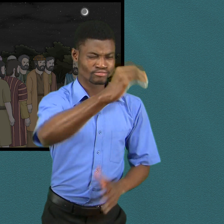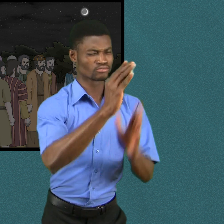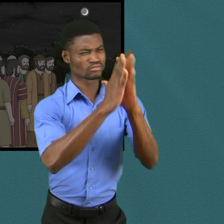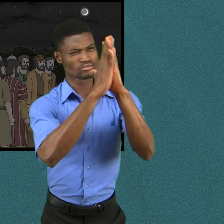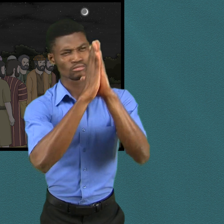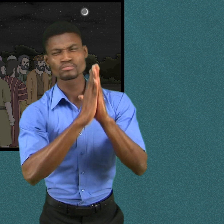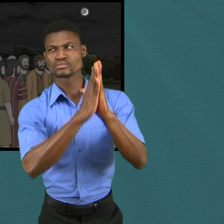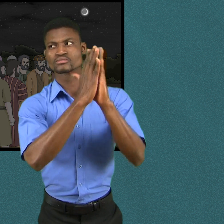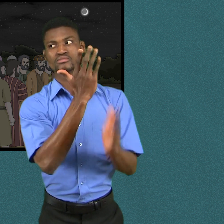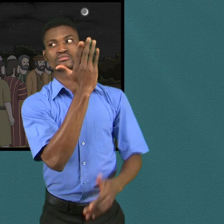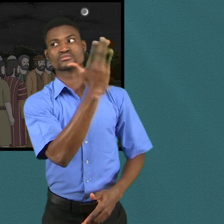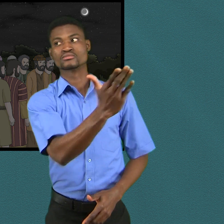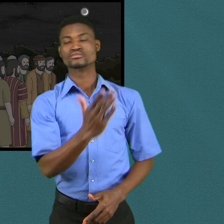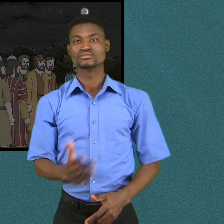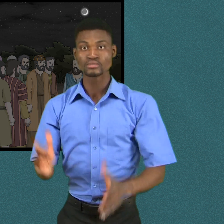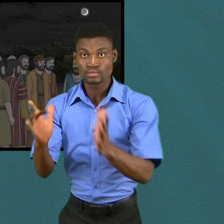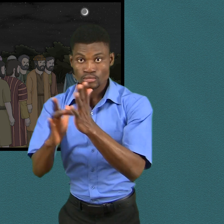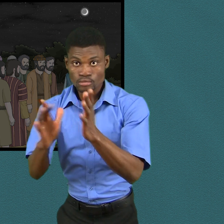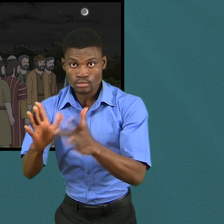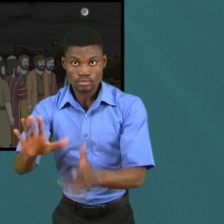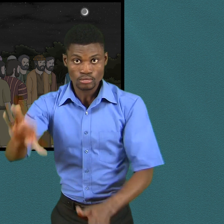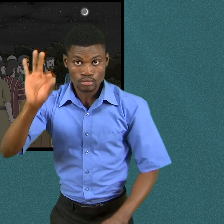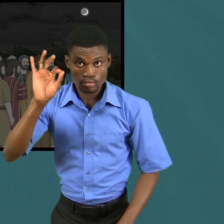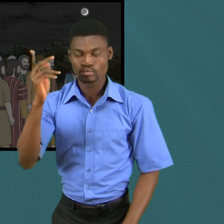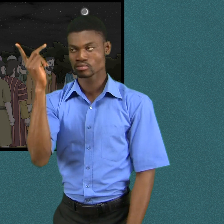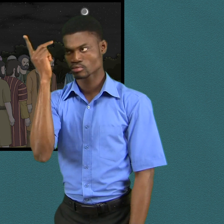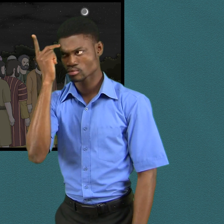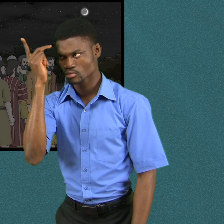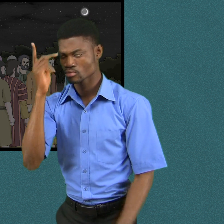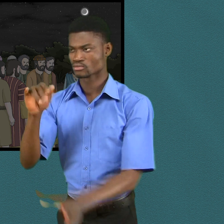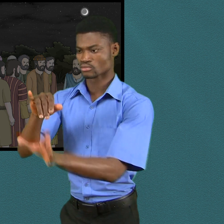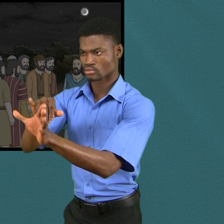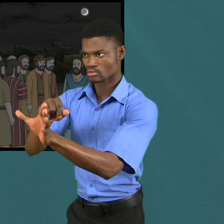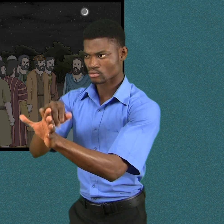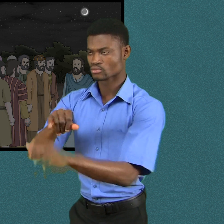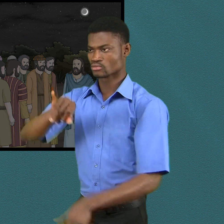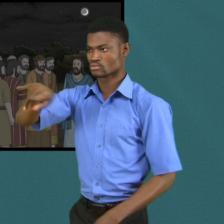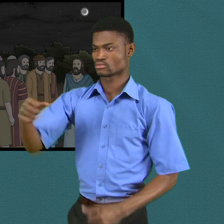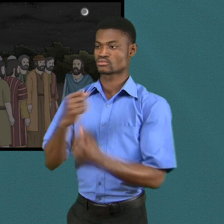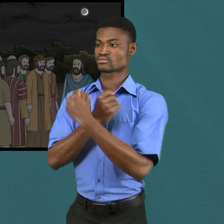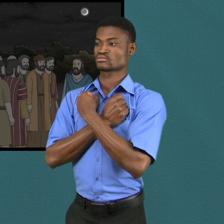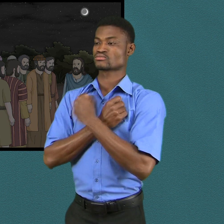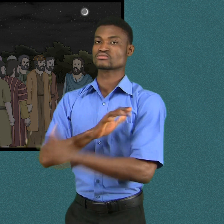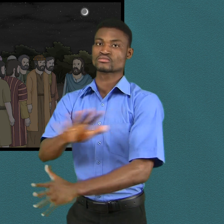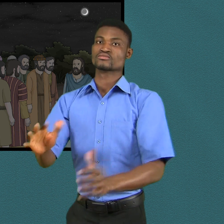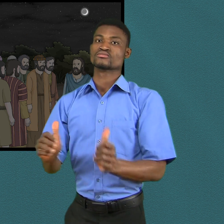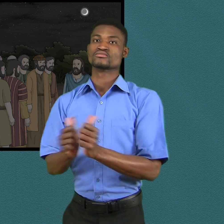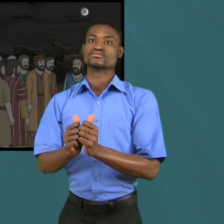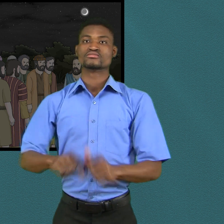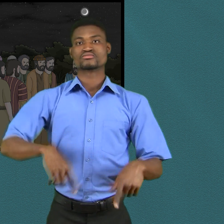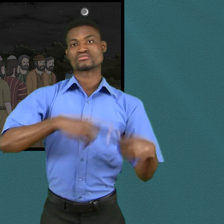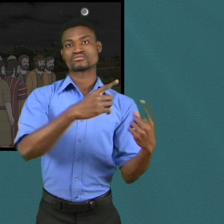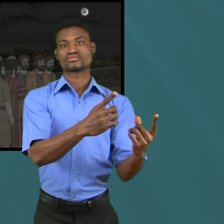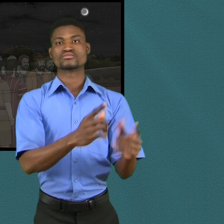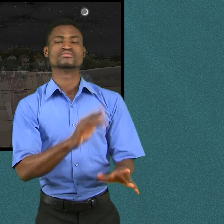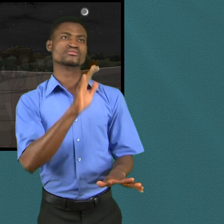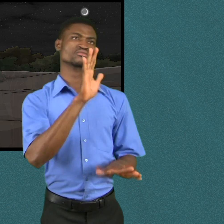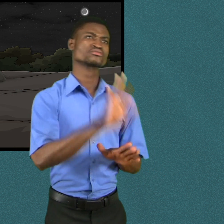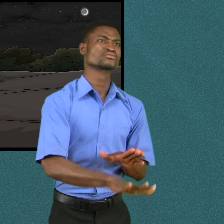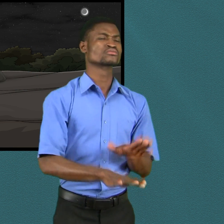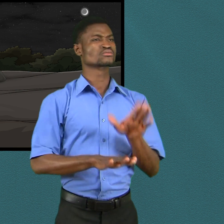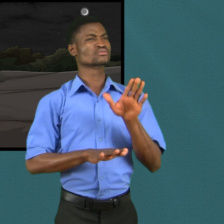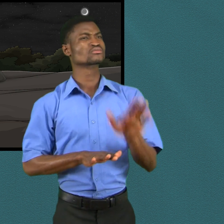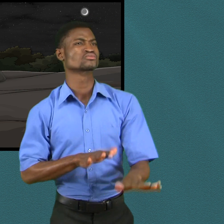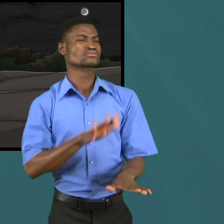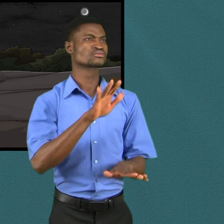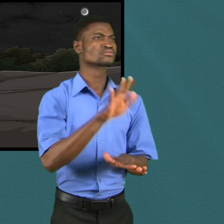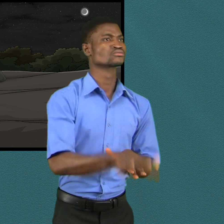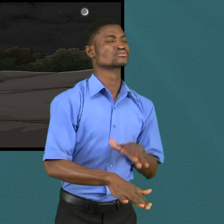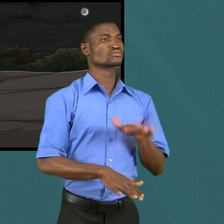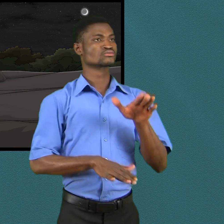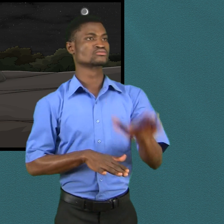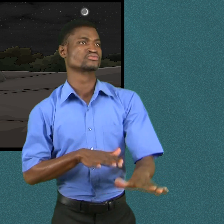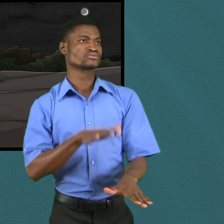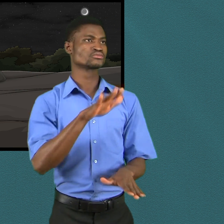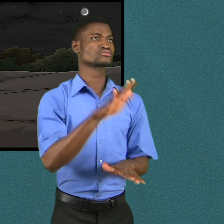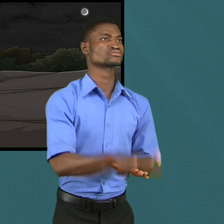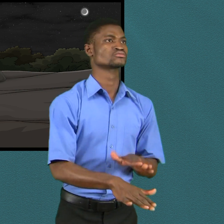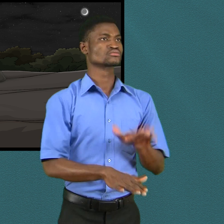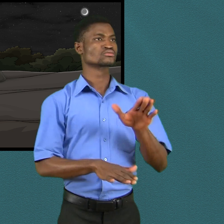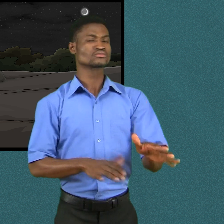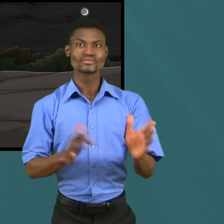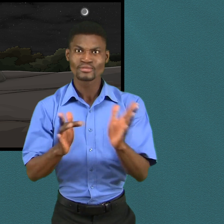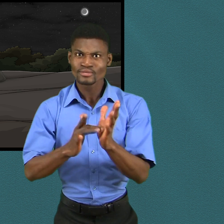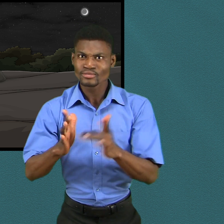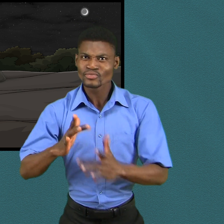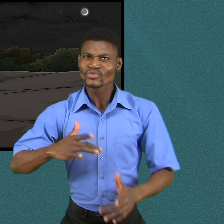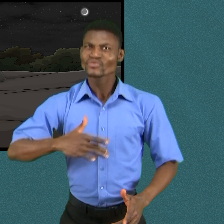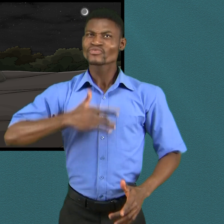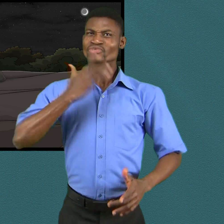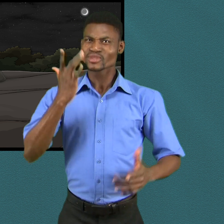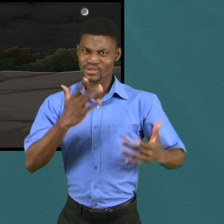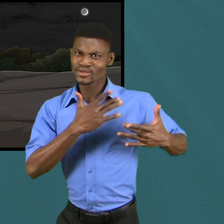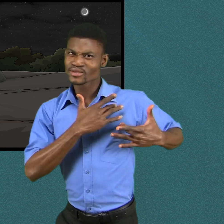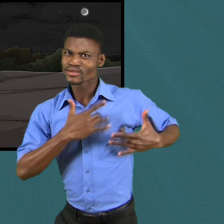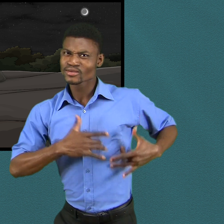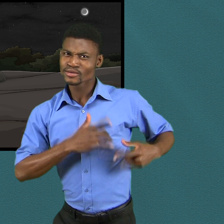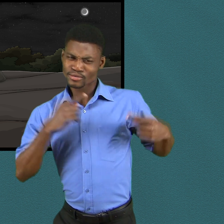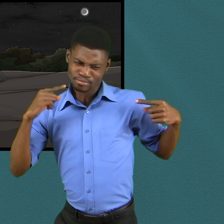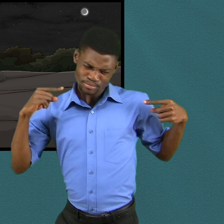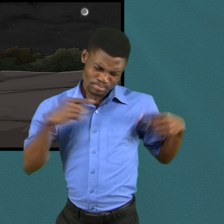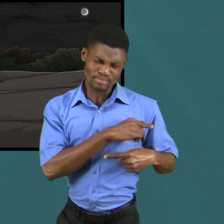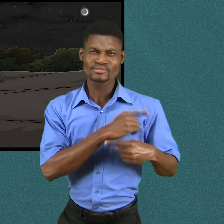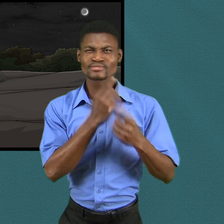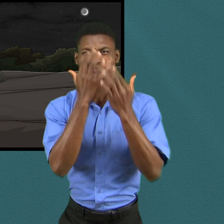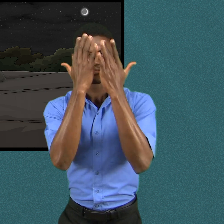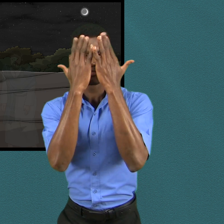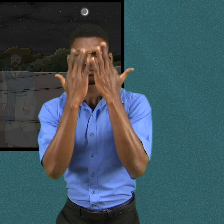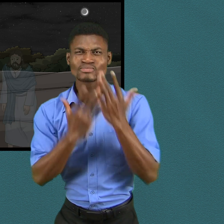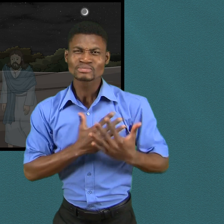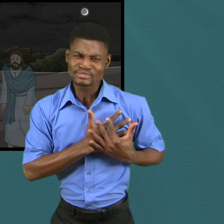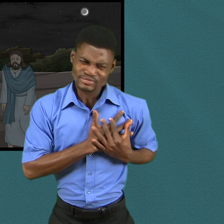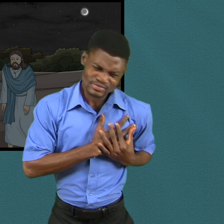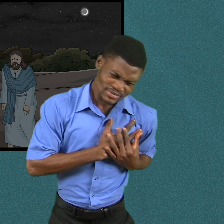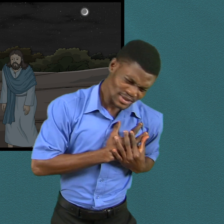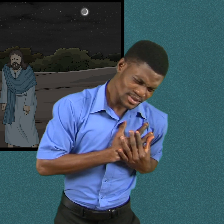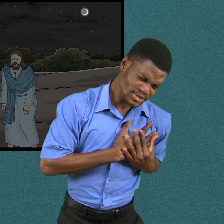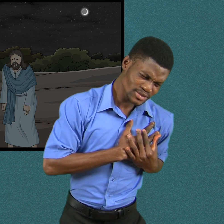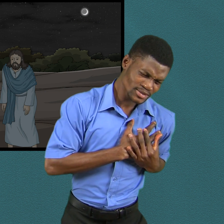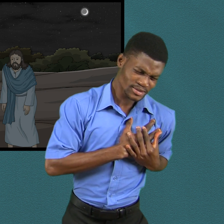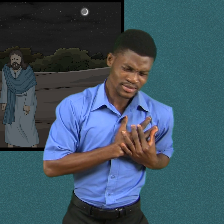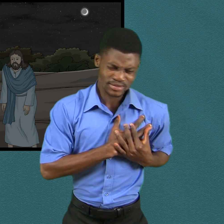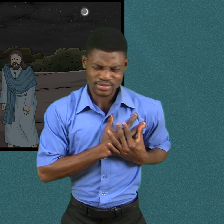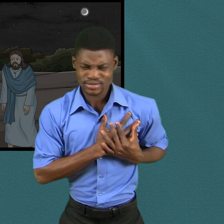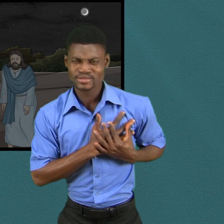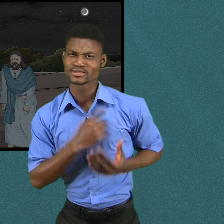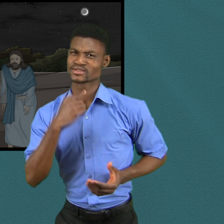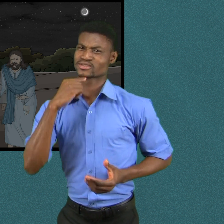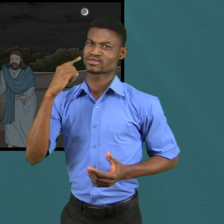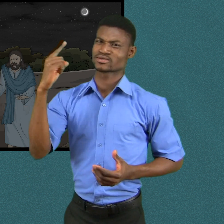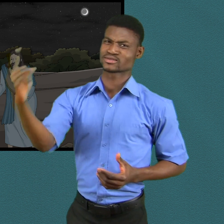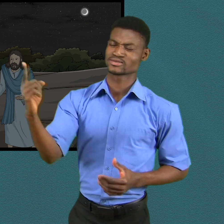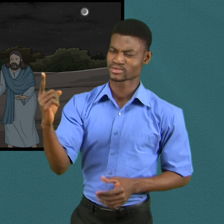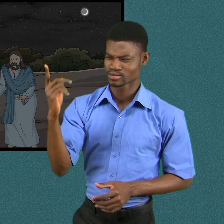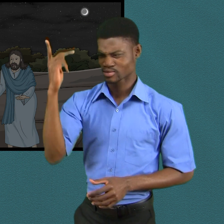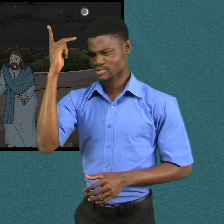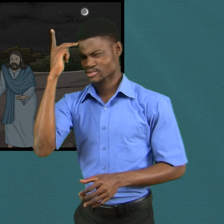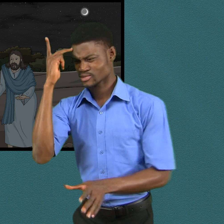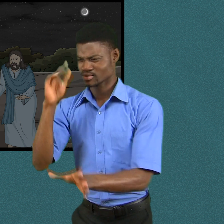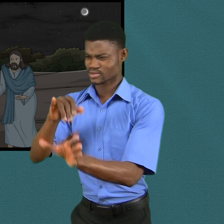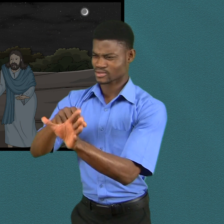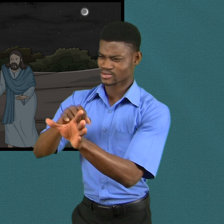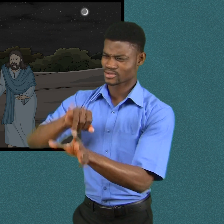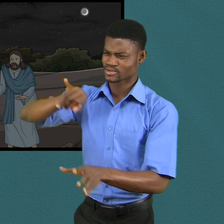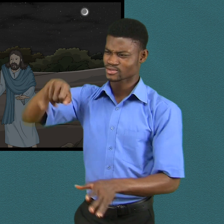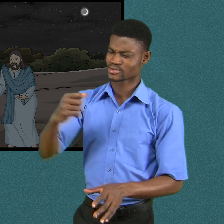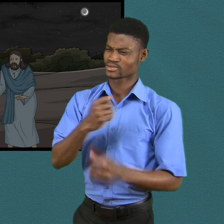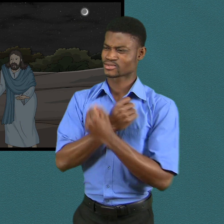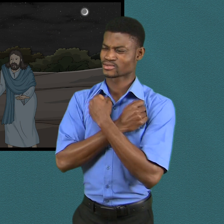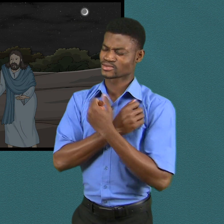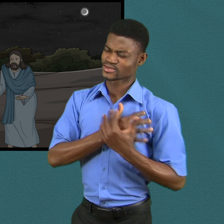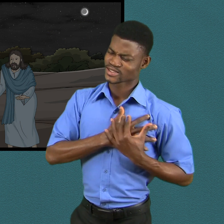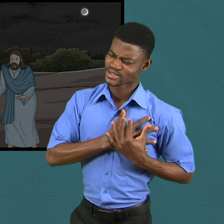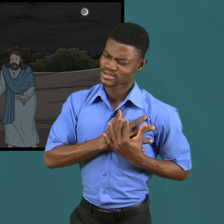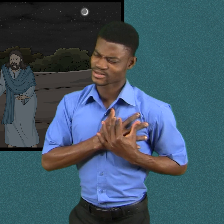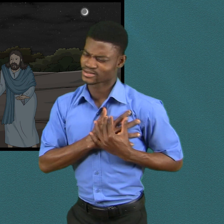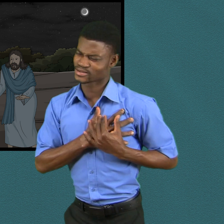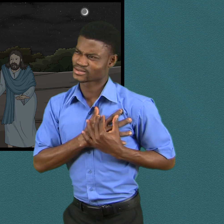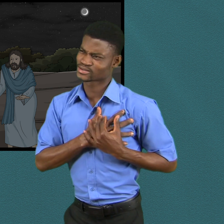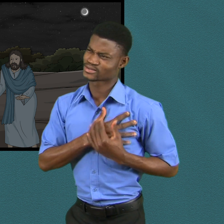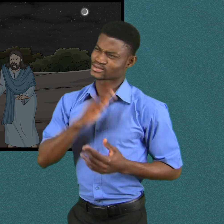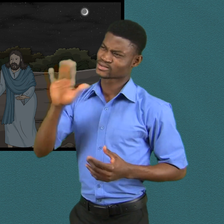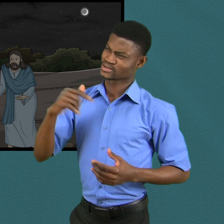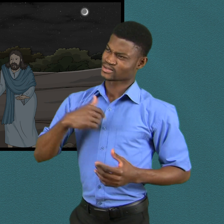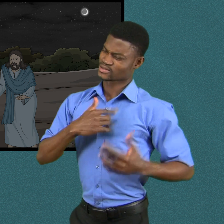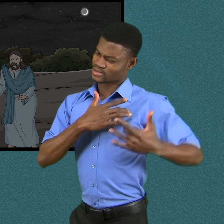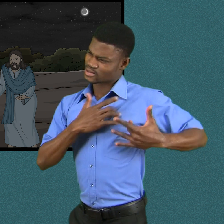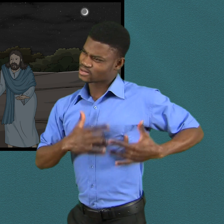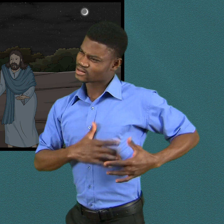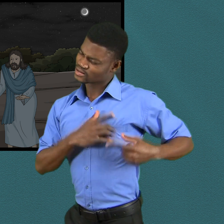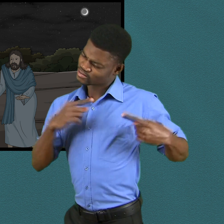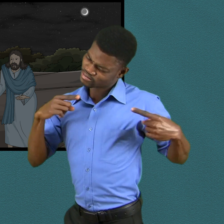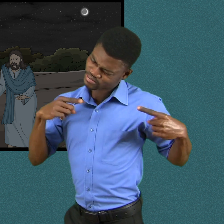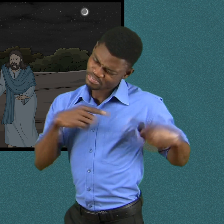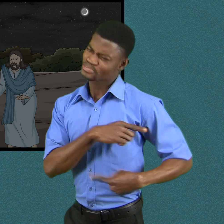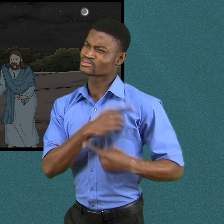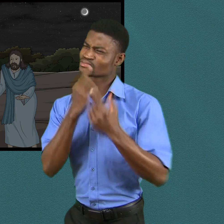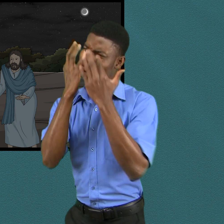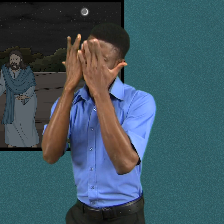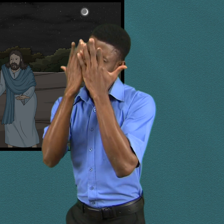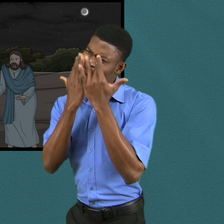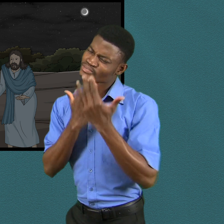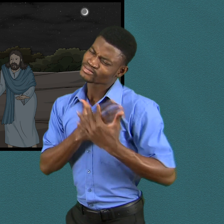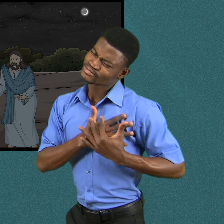He took with Him Peter and the two sons of Zebedee and began to be sorrowful and deeply distressed.